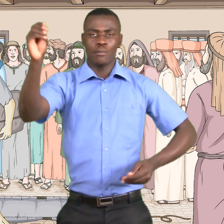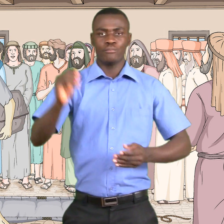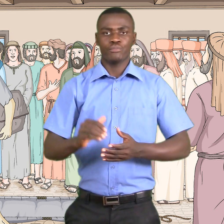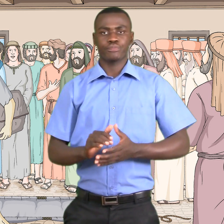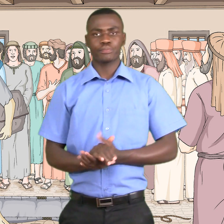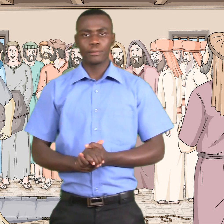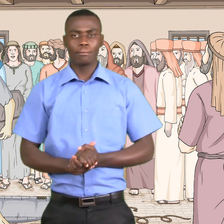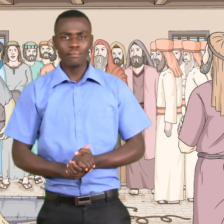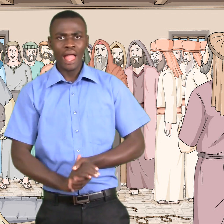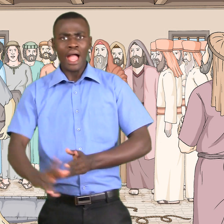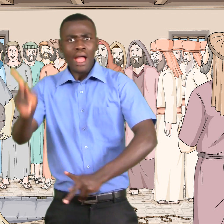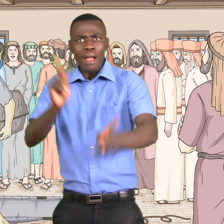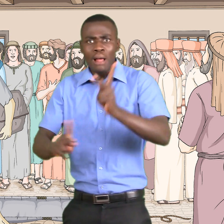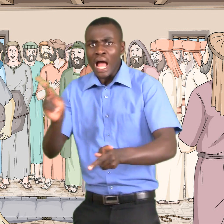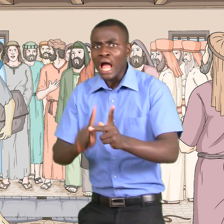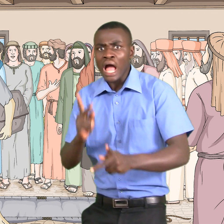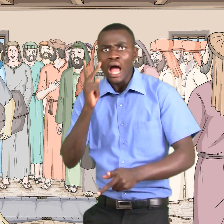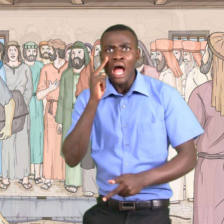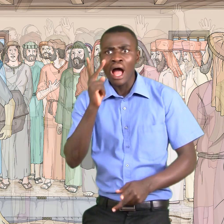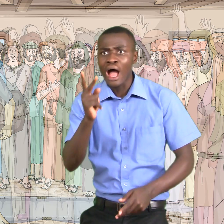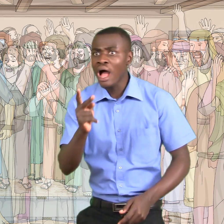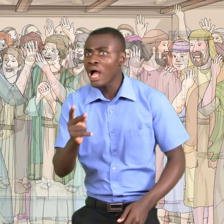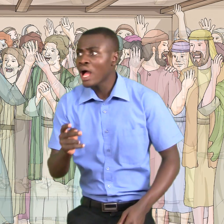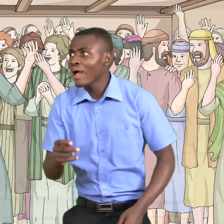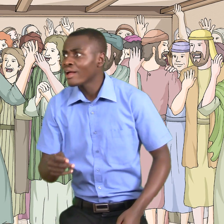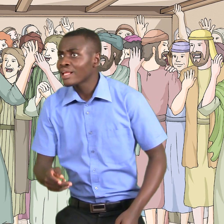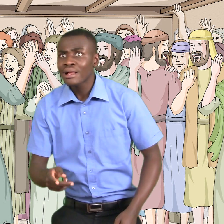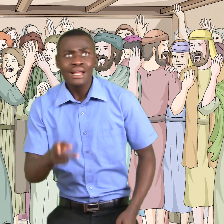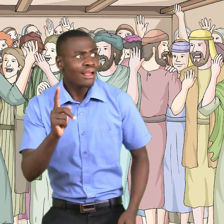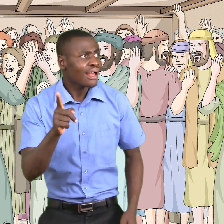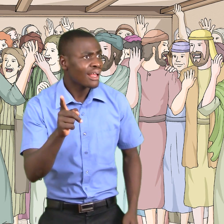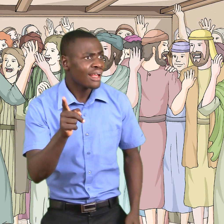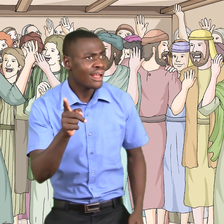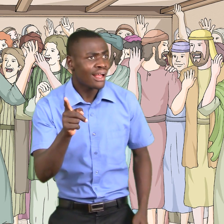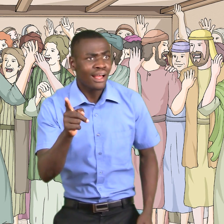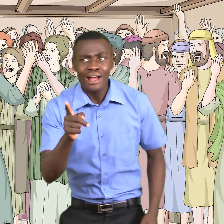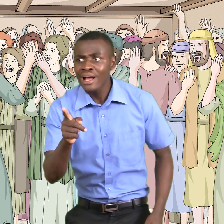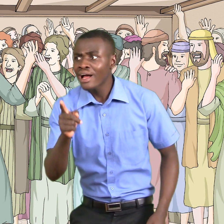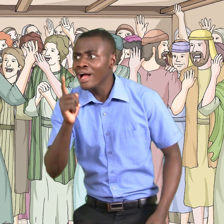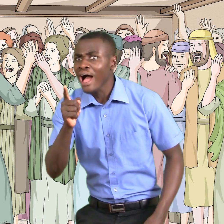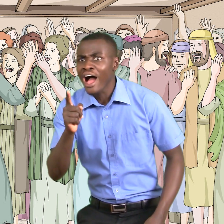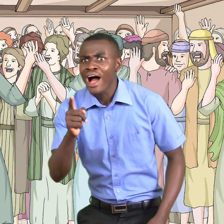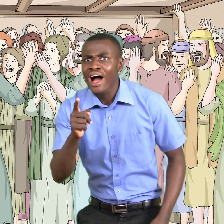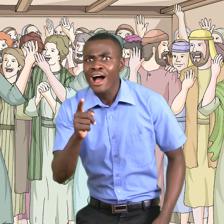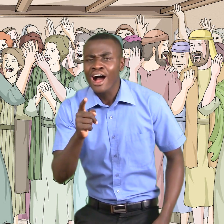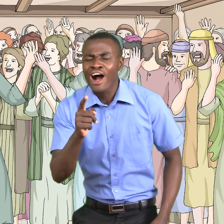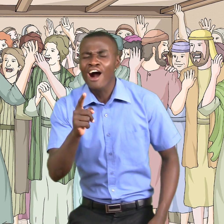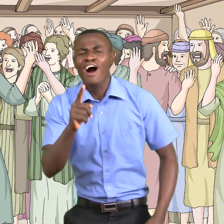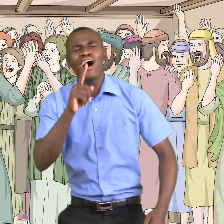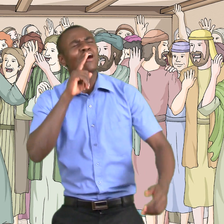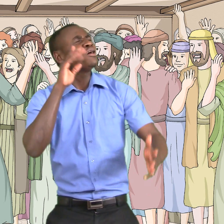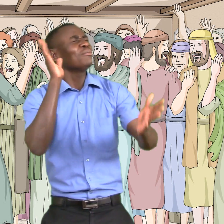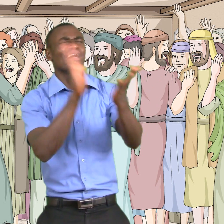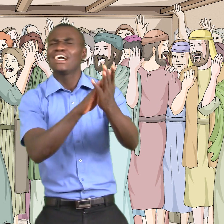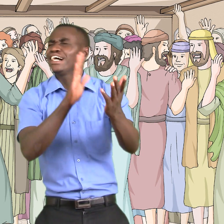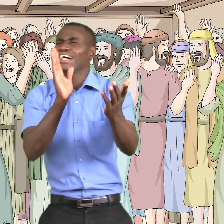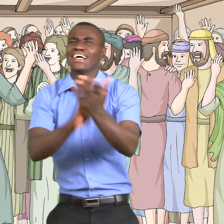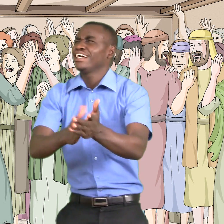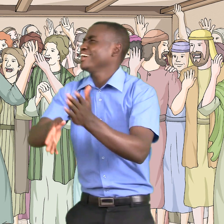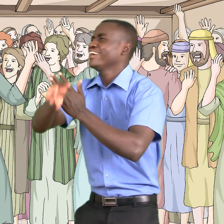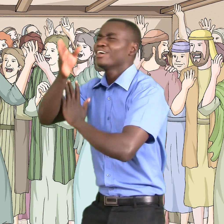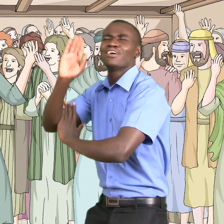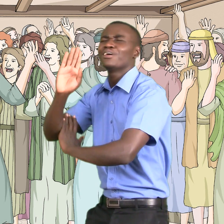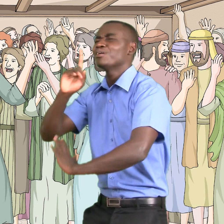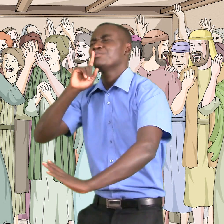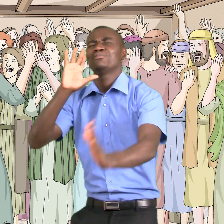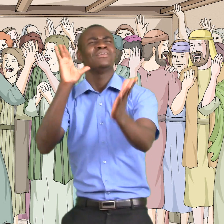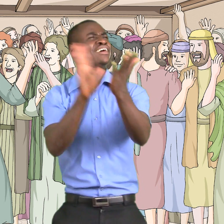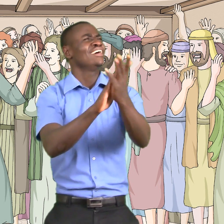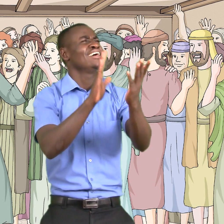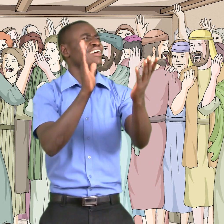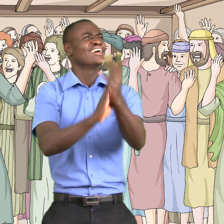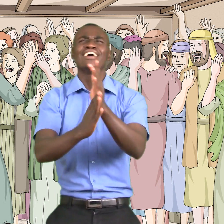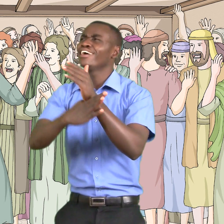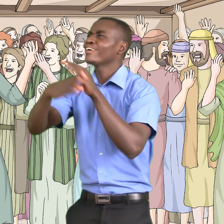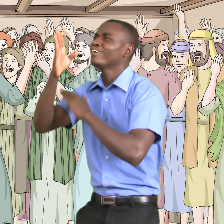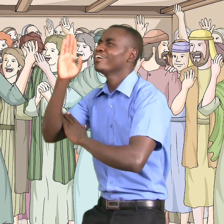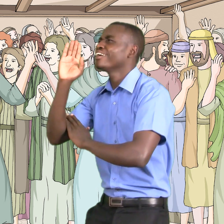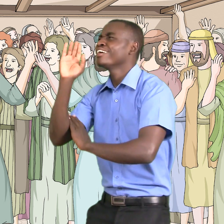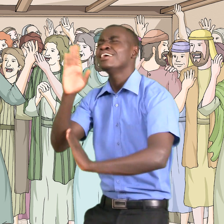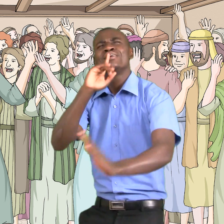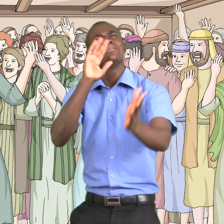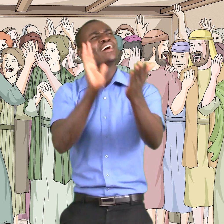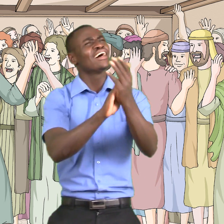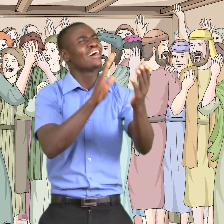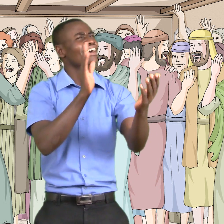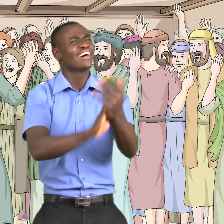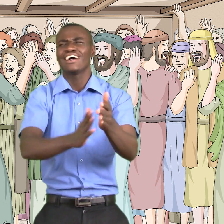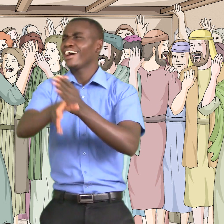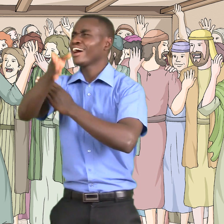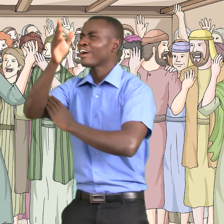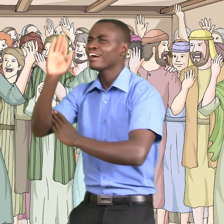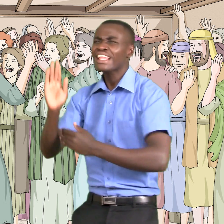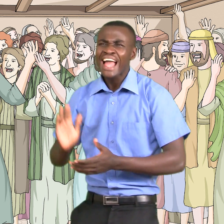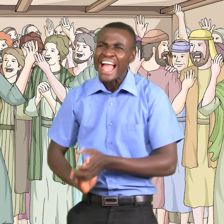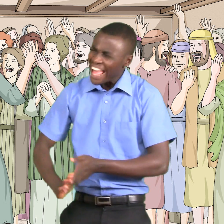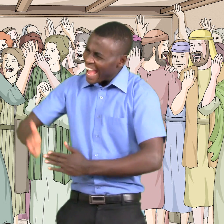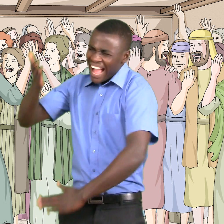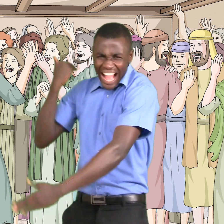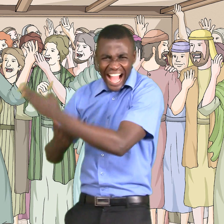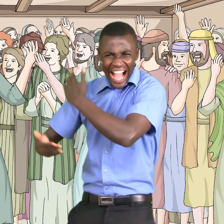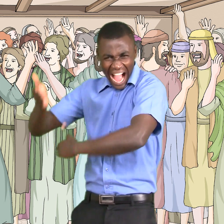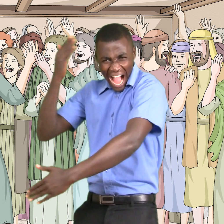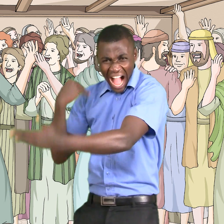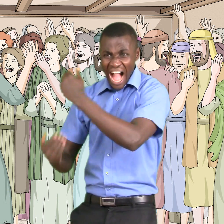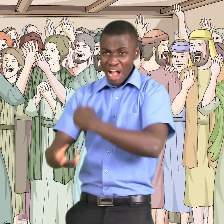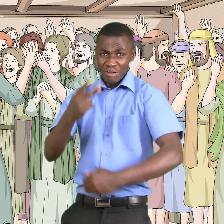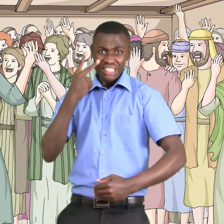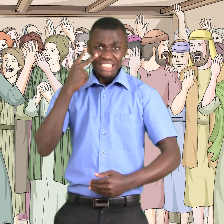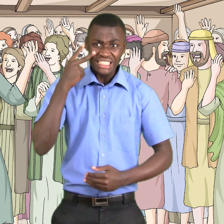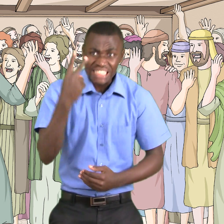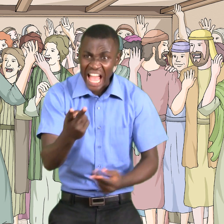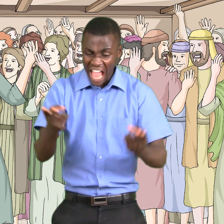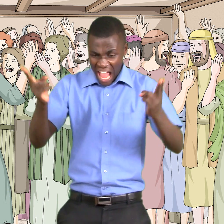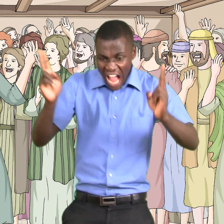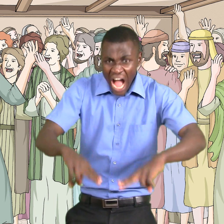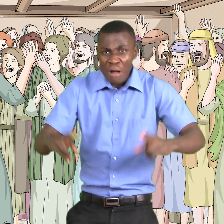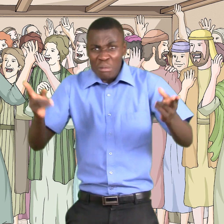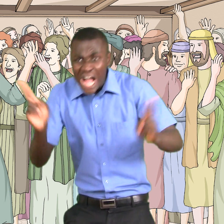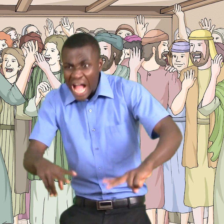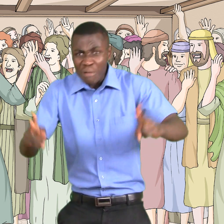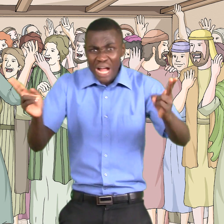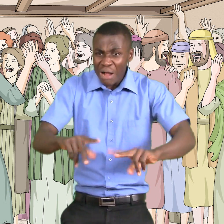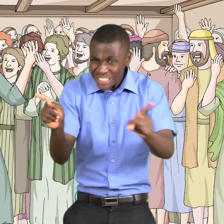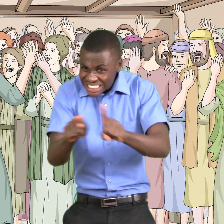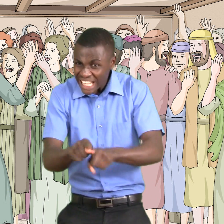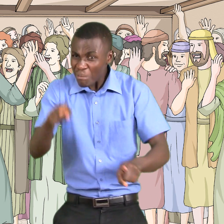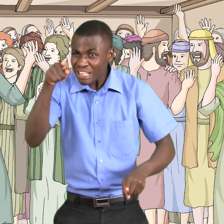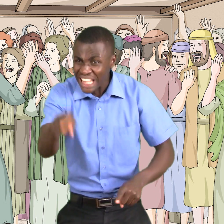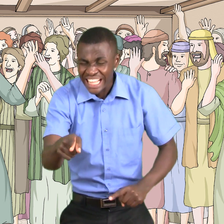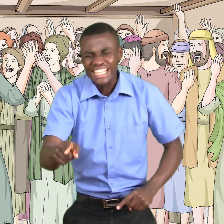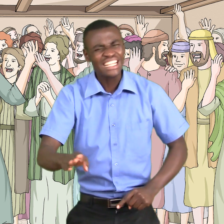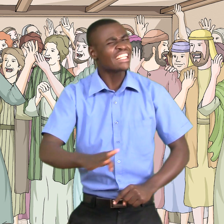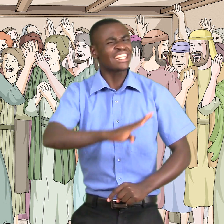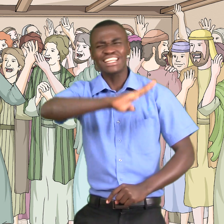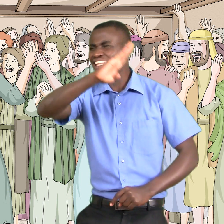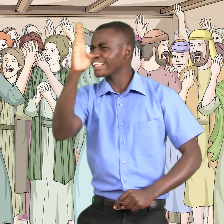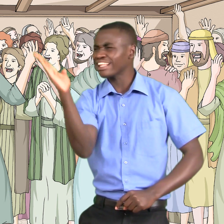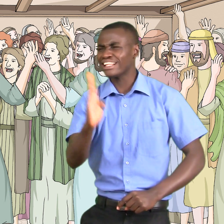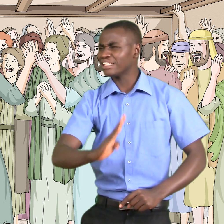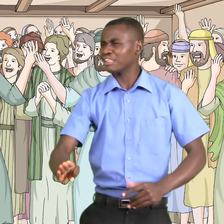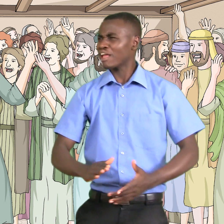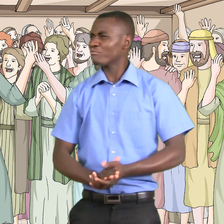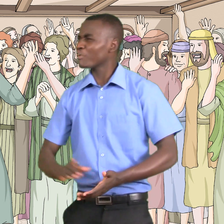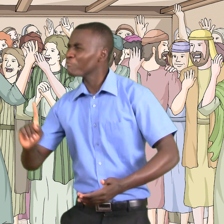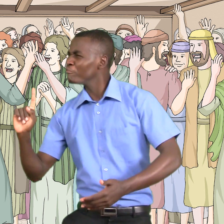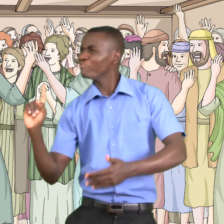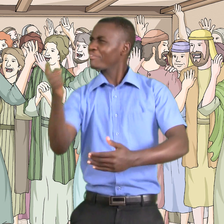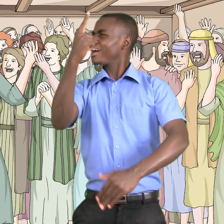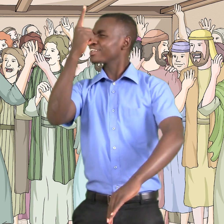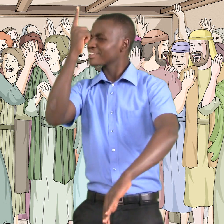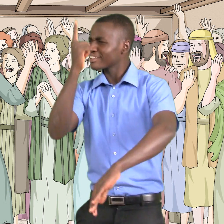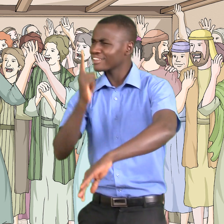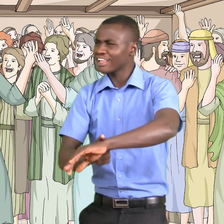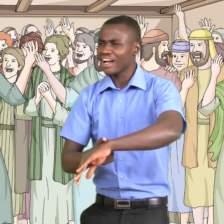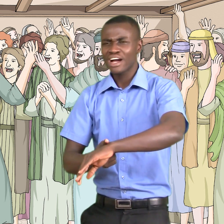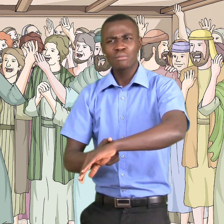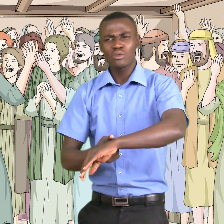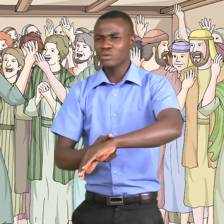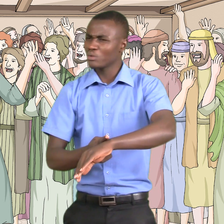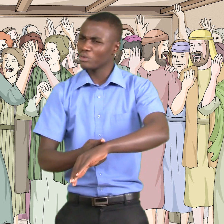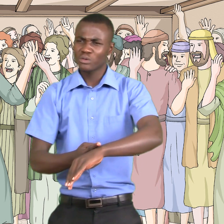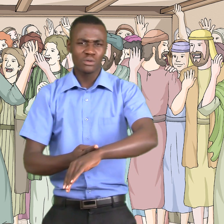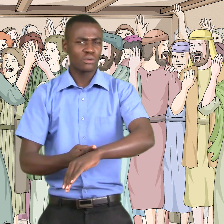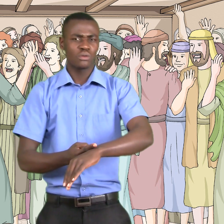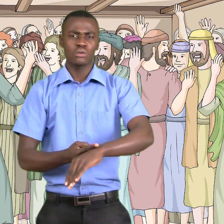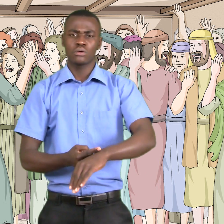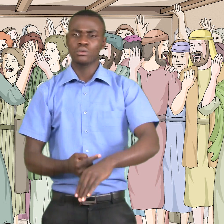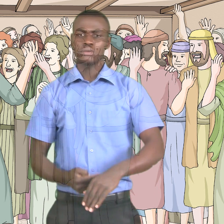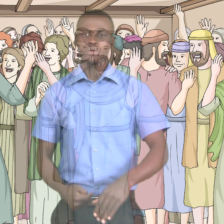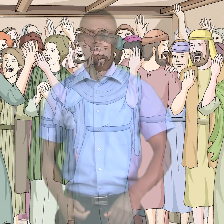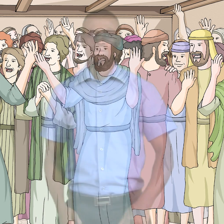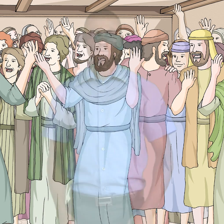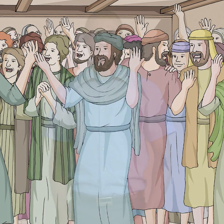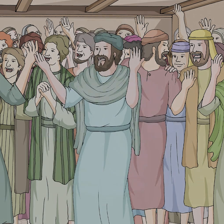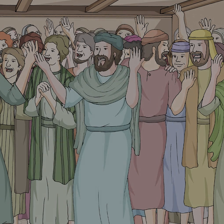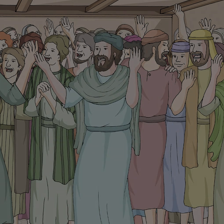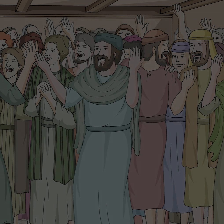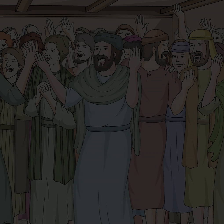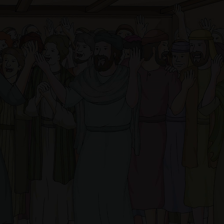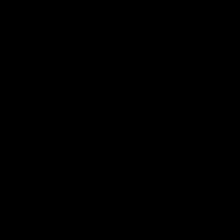As a result, they were all astounded and glorified God, saying, “We have never seen anything like this!”